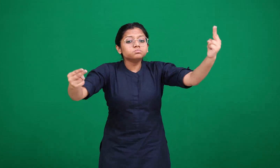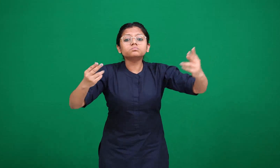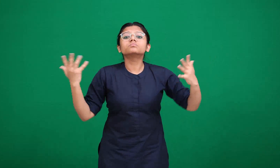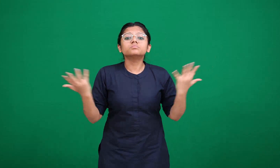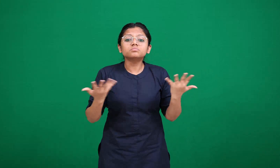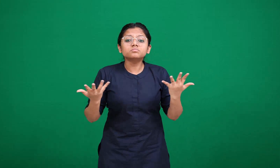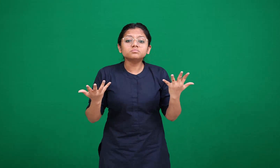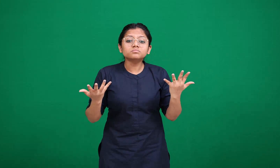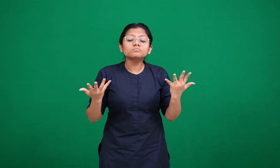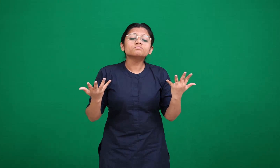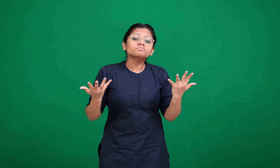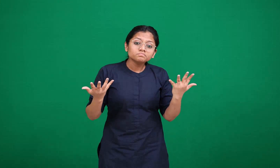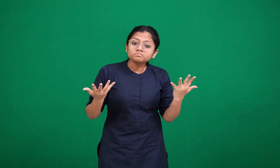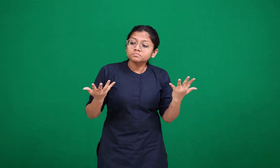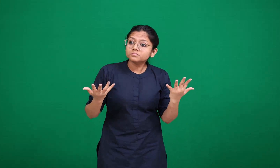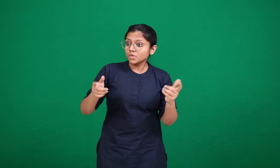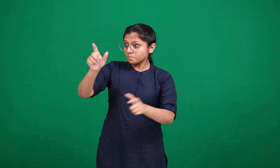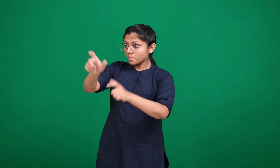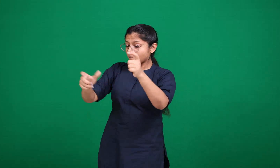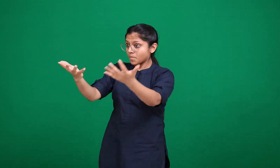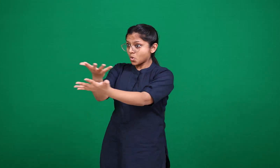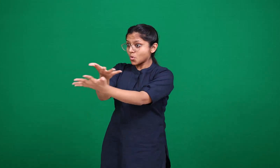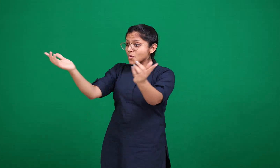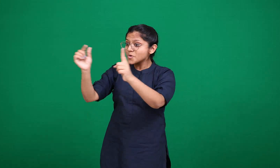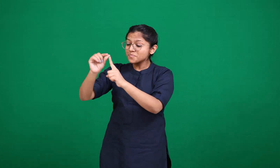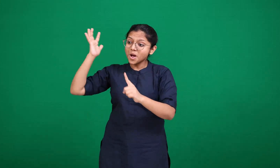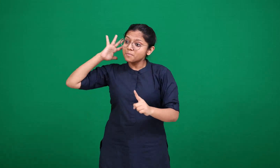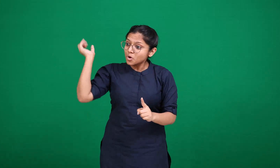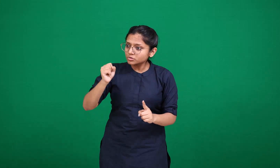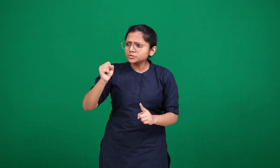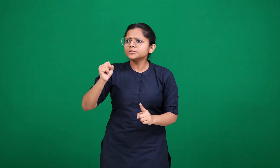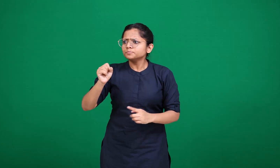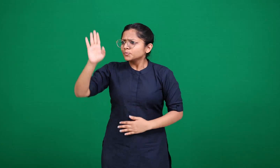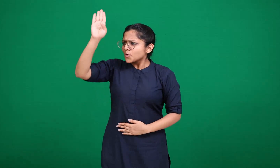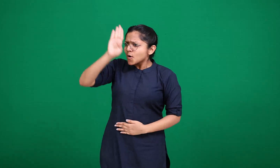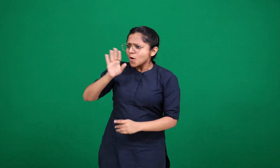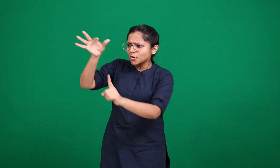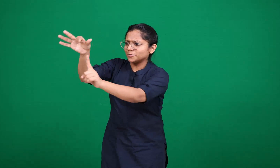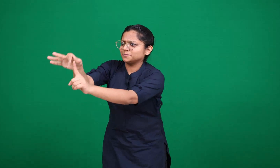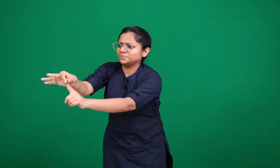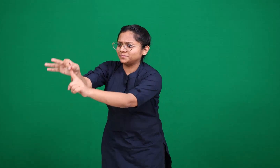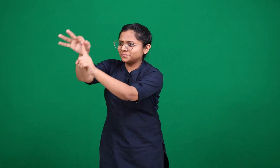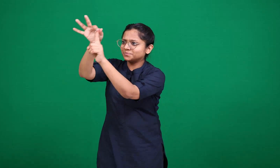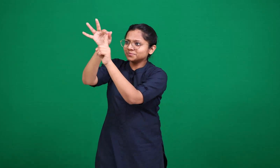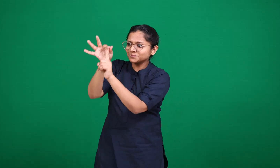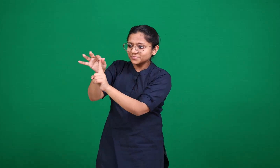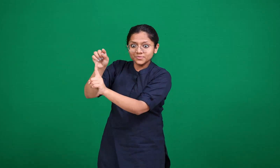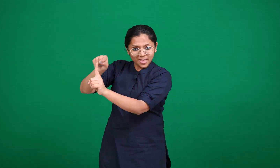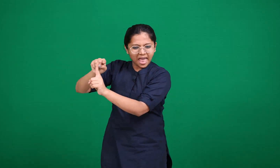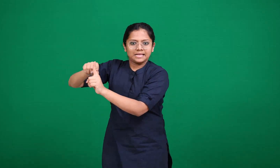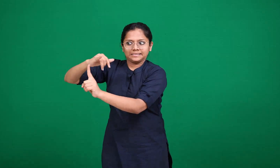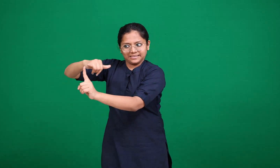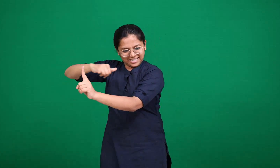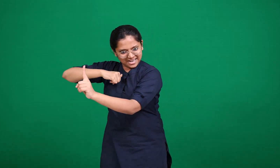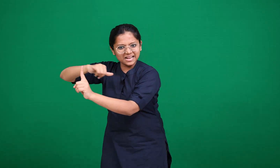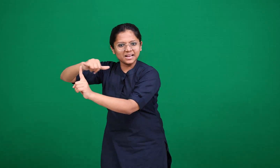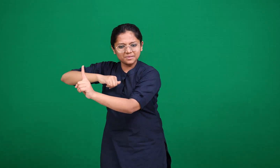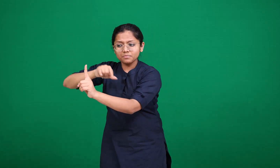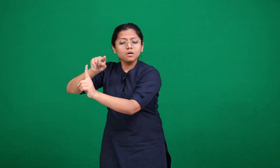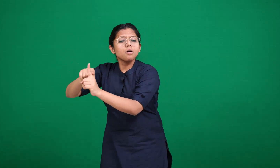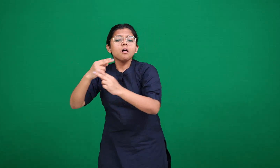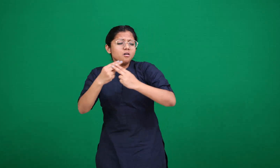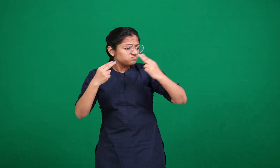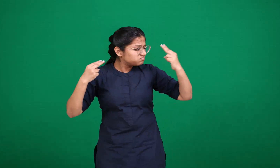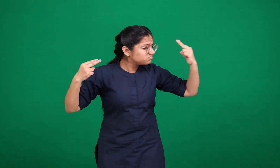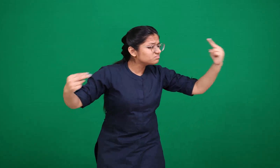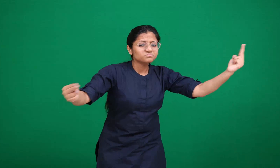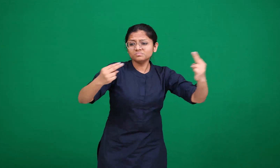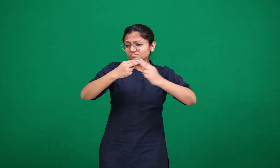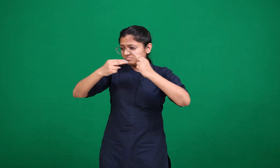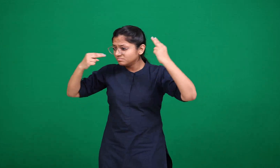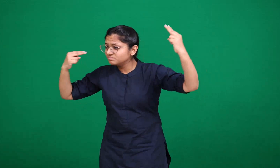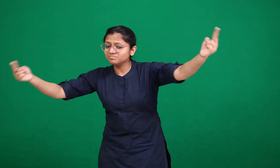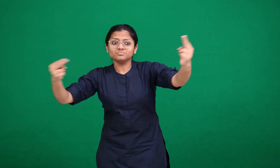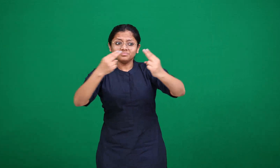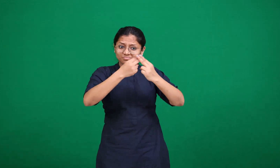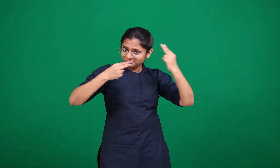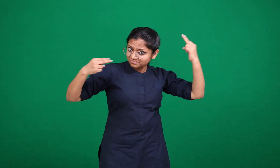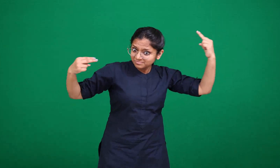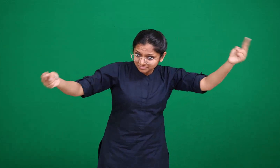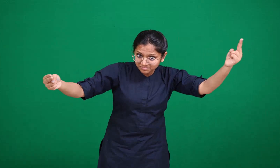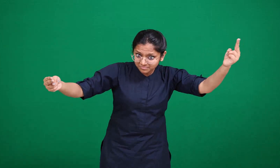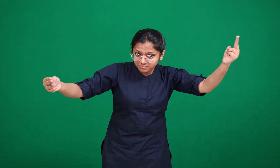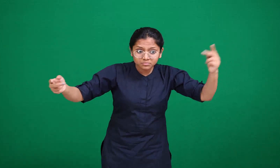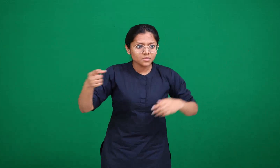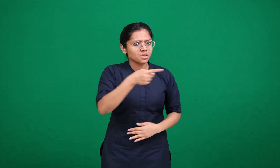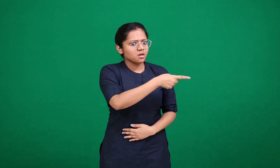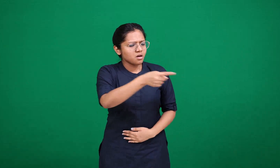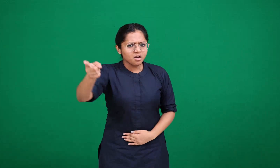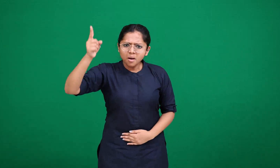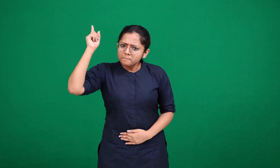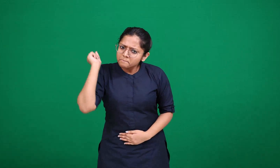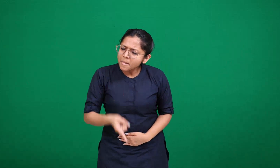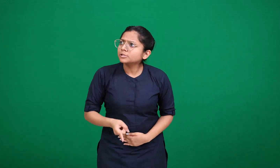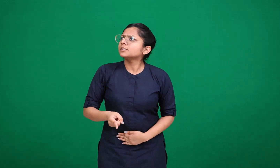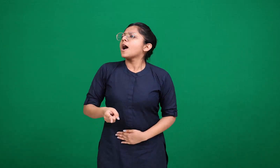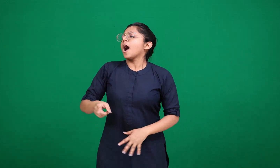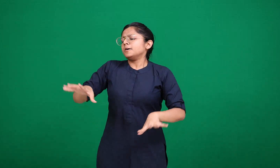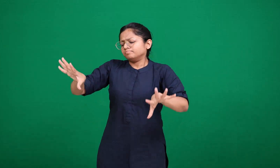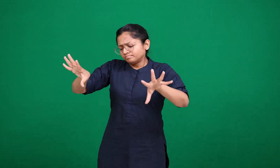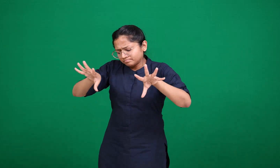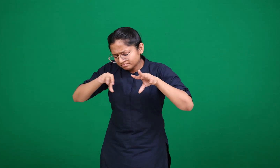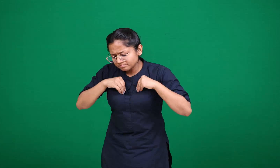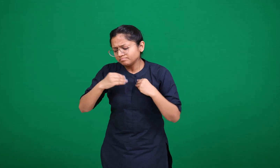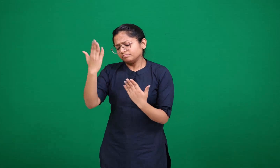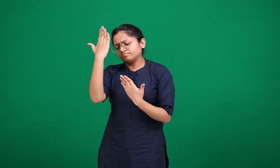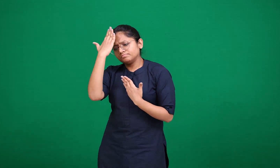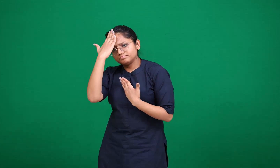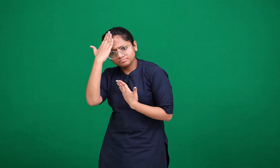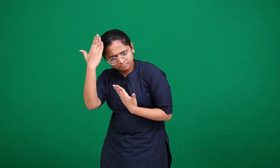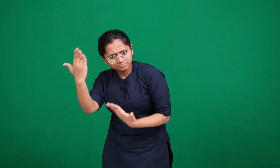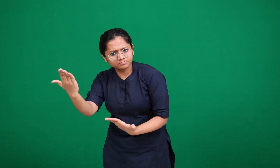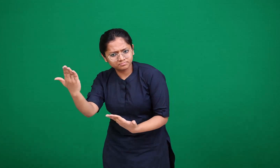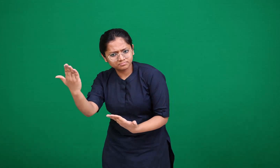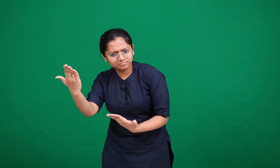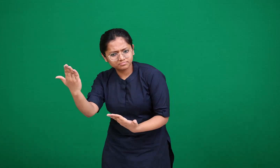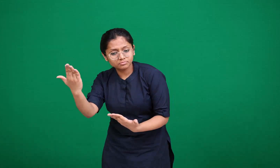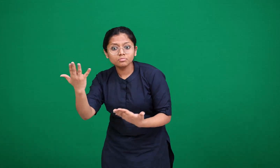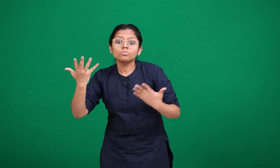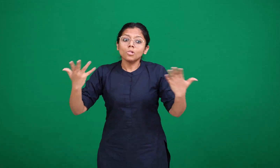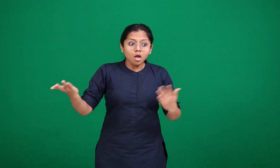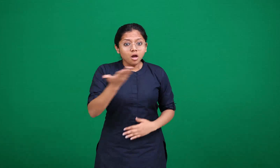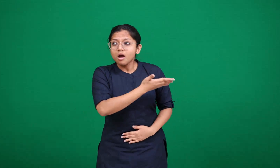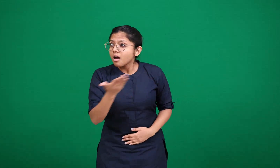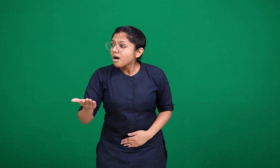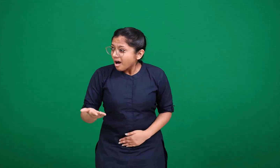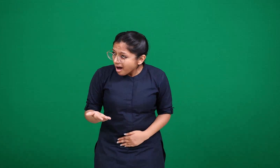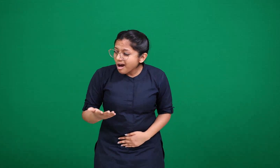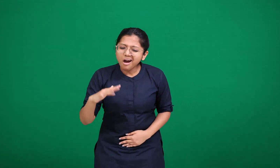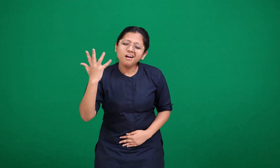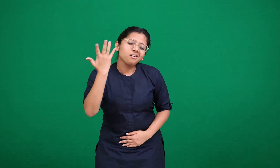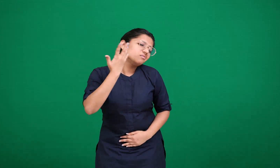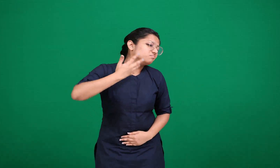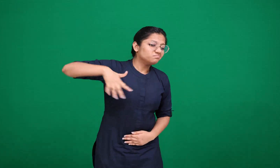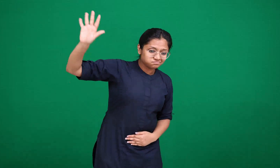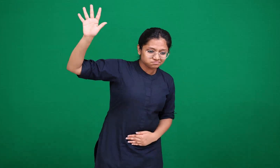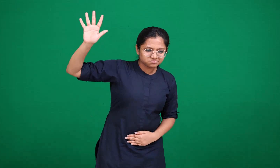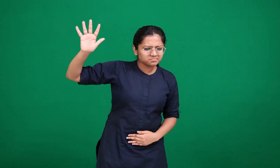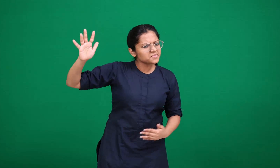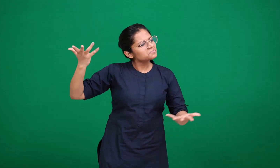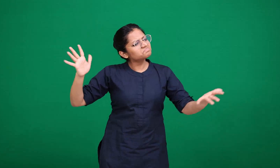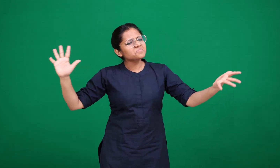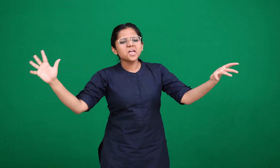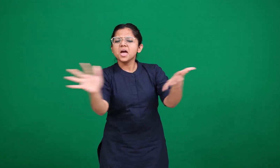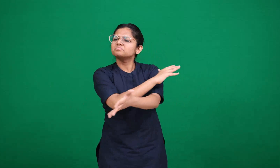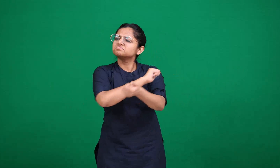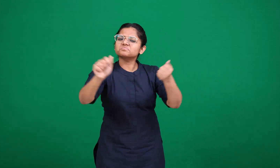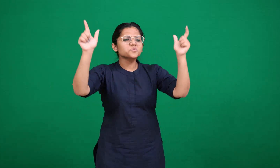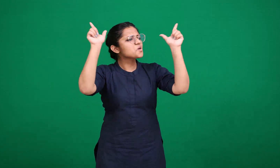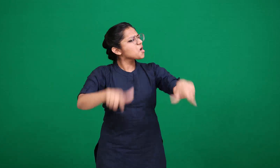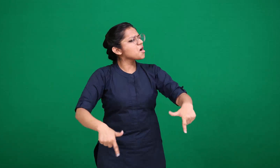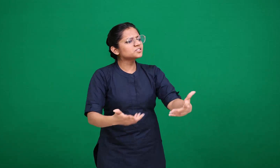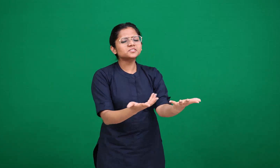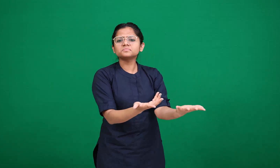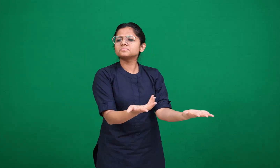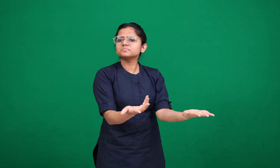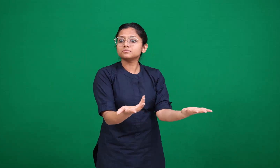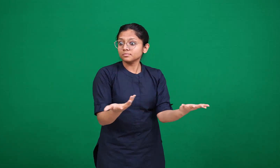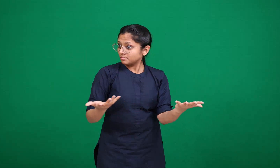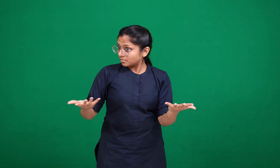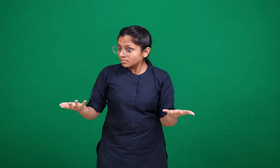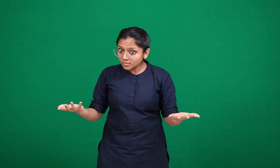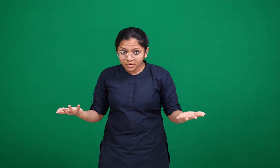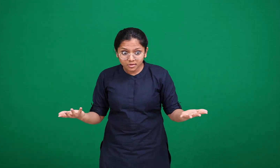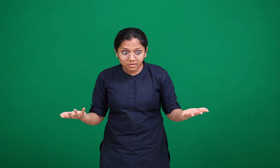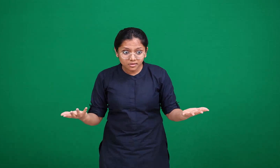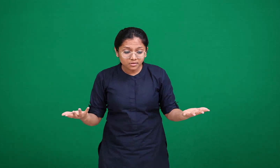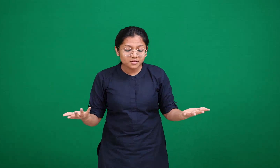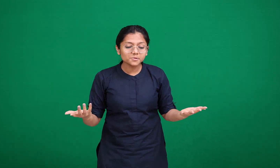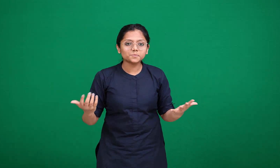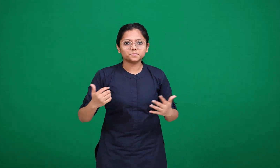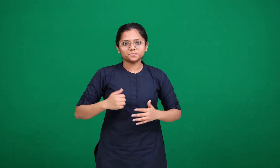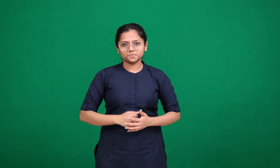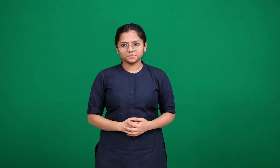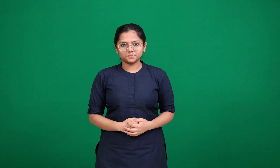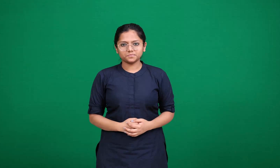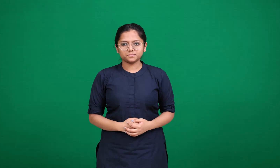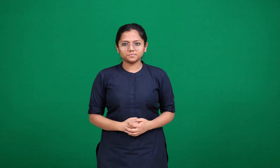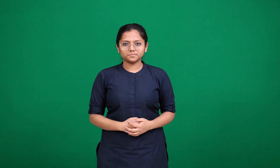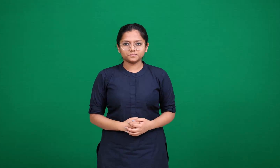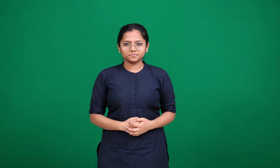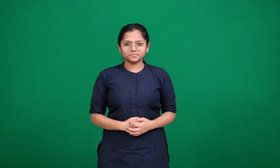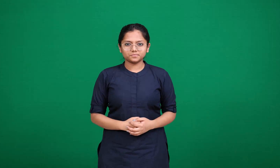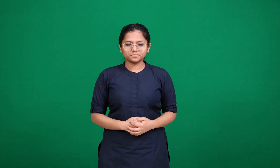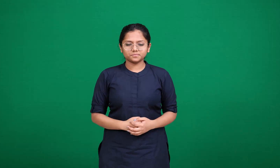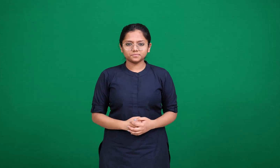Everyone who does not listen to Him will be completely cut off from among his people. '